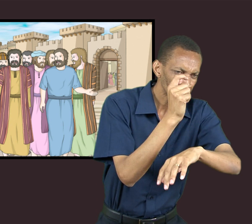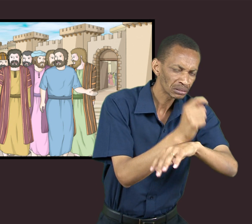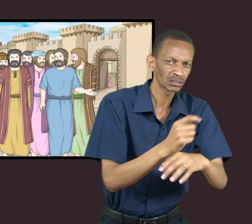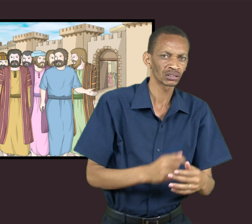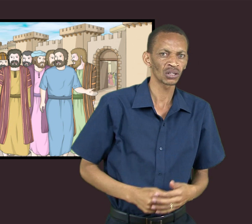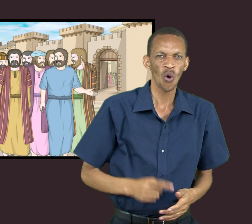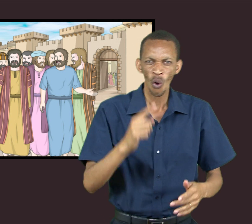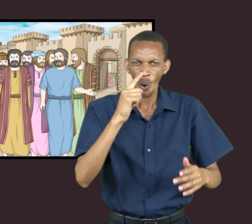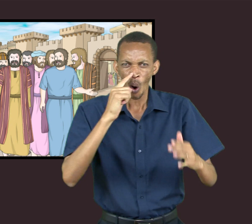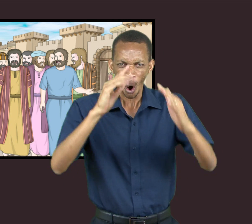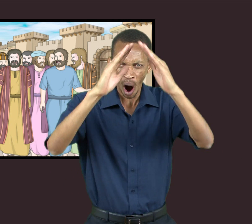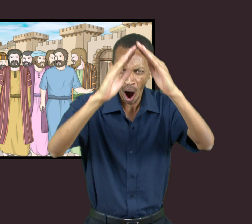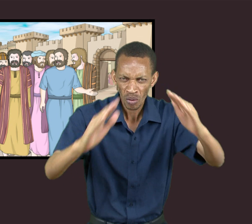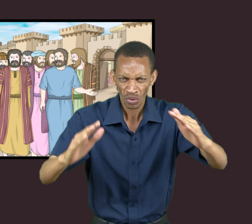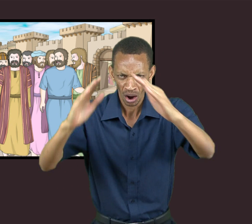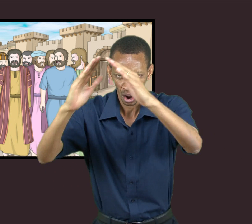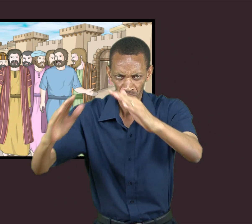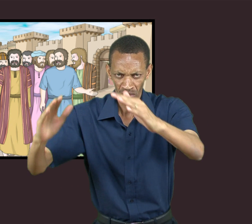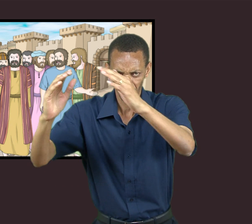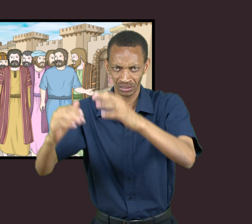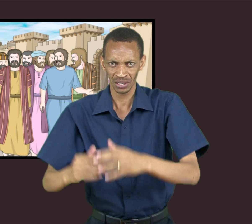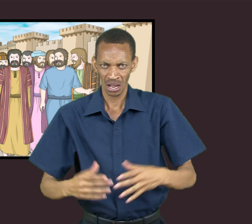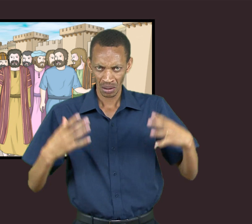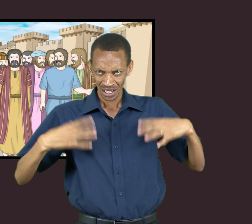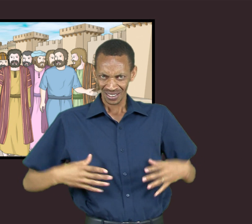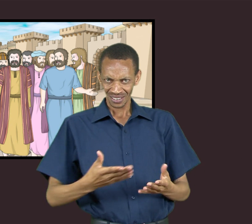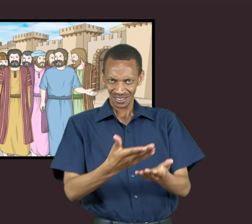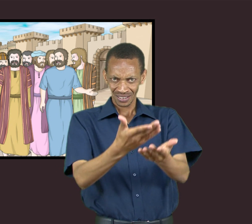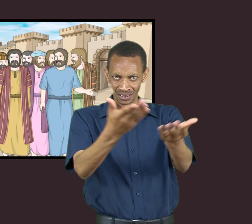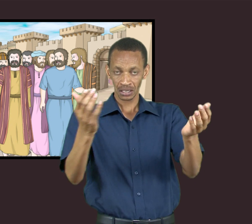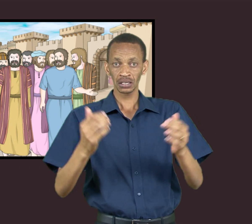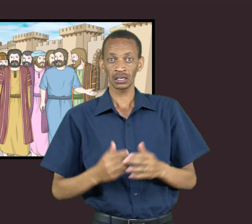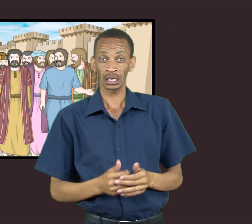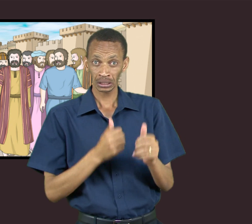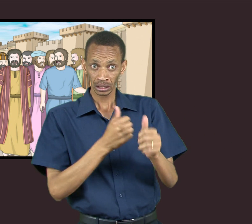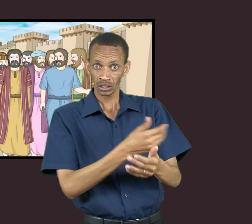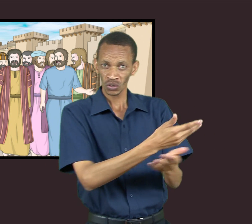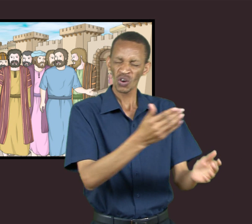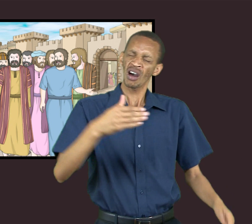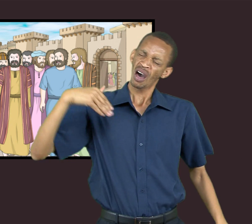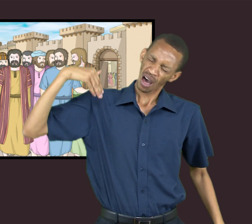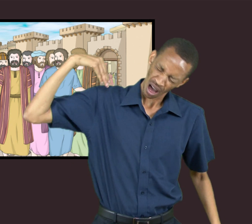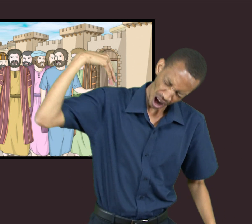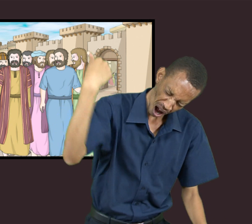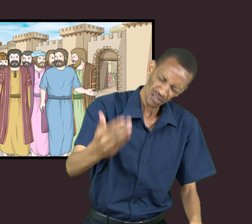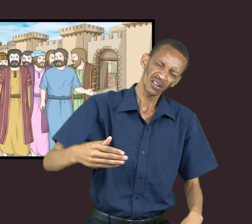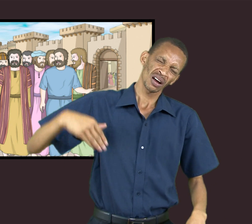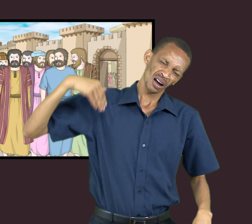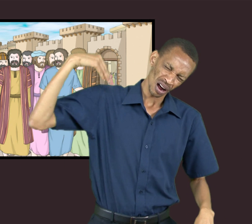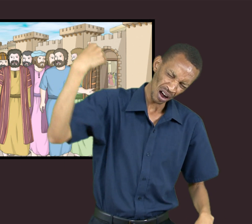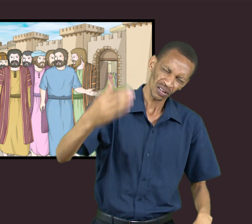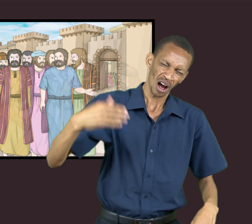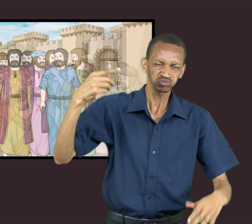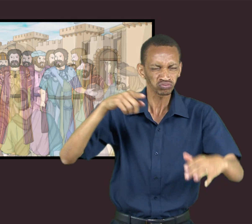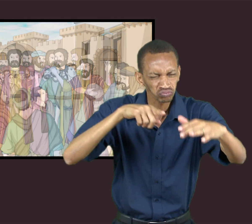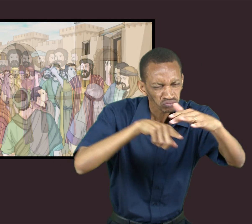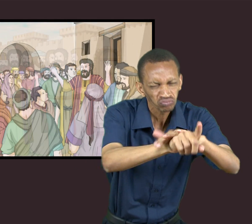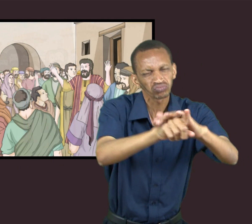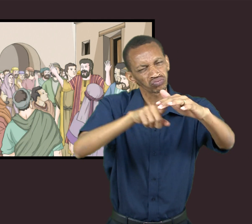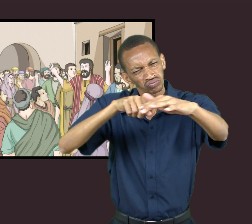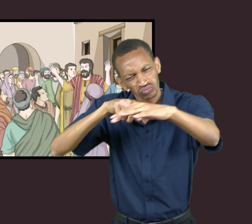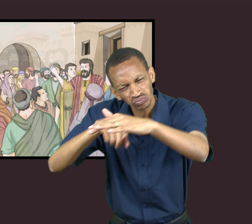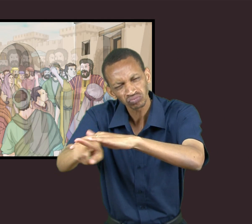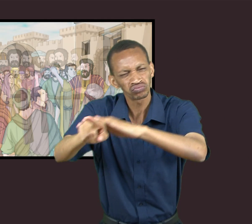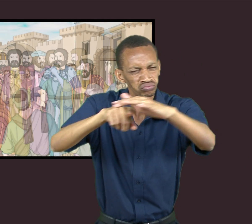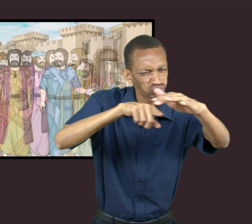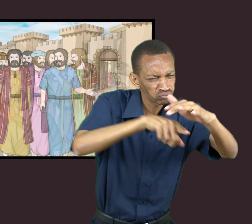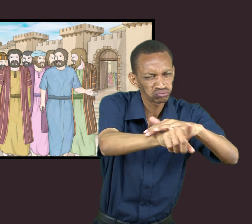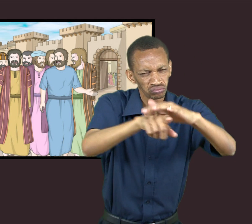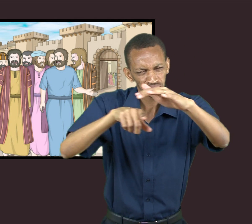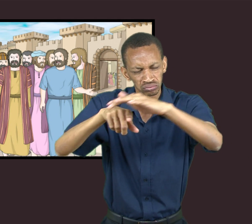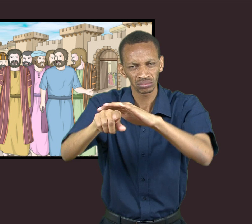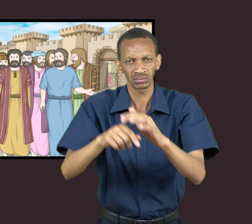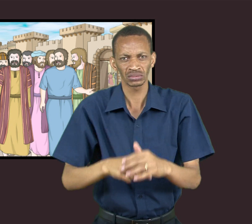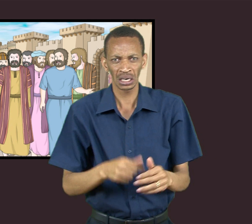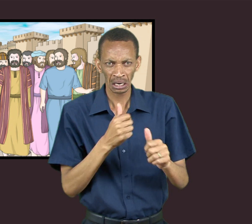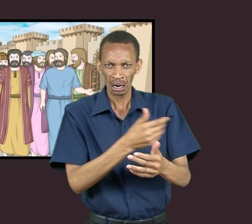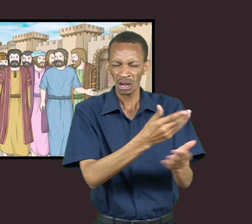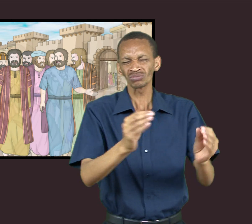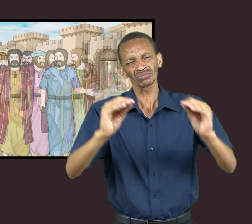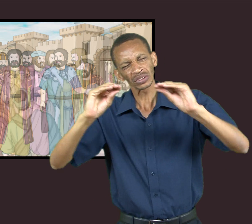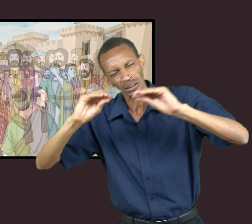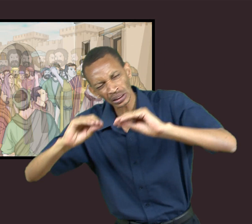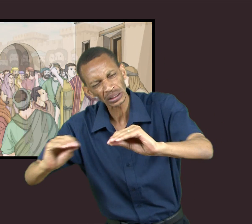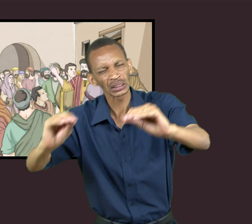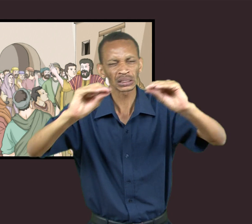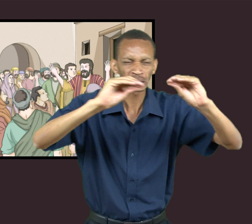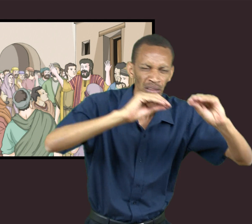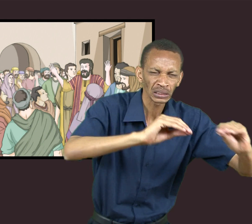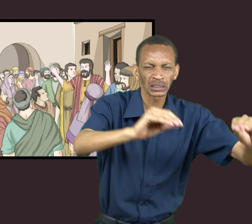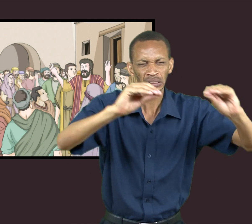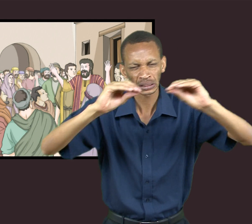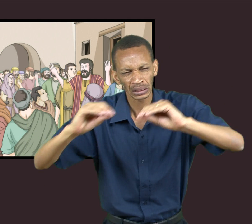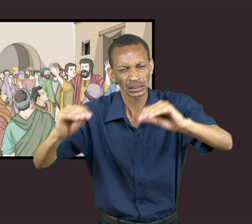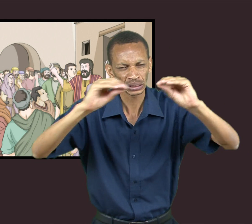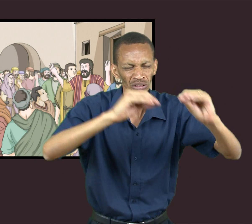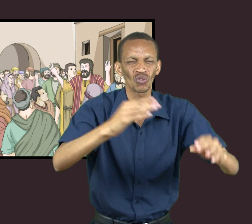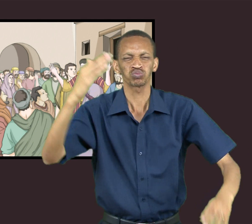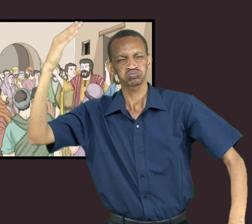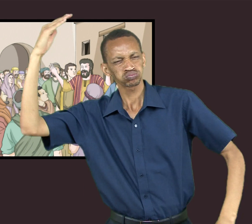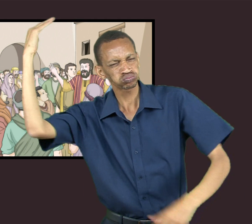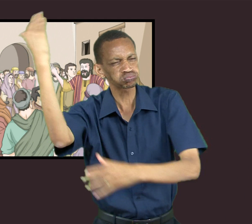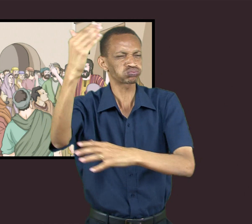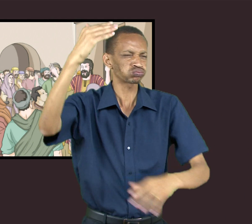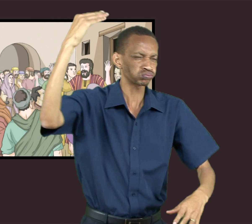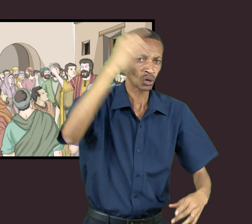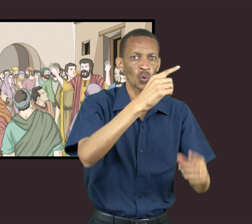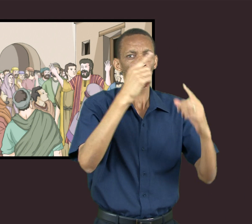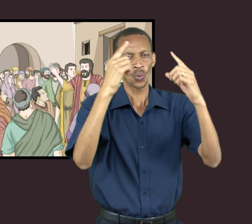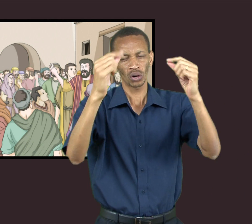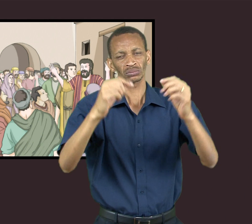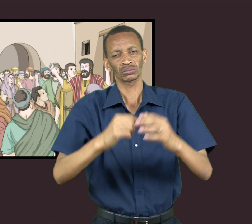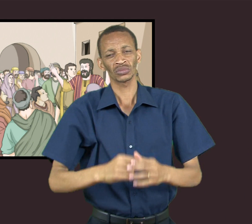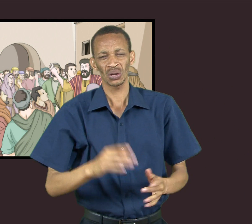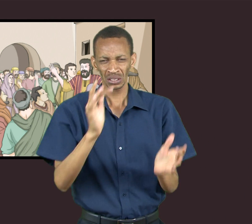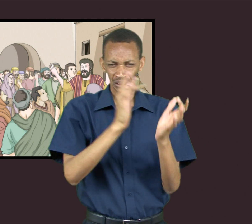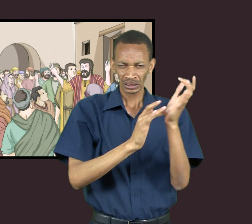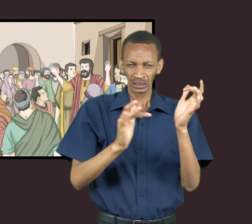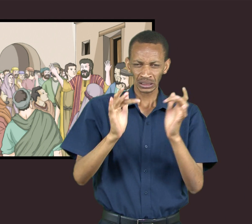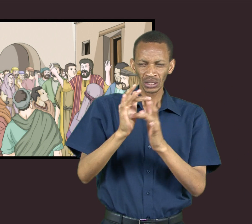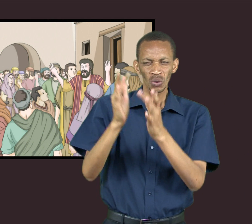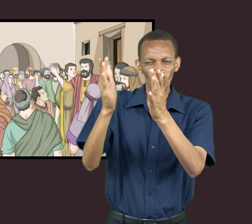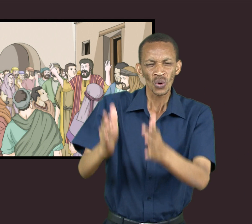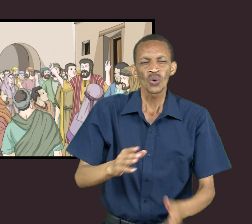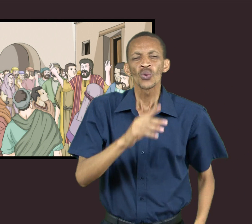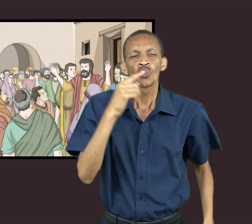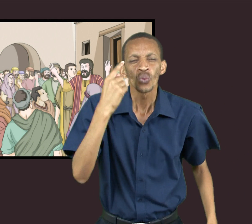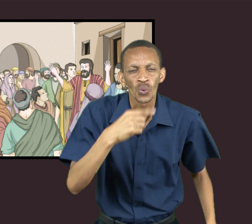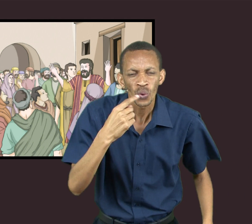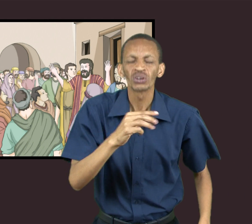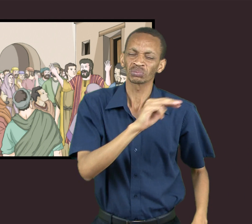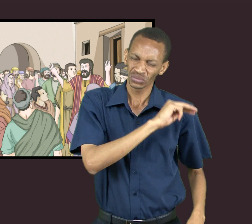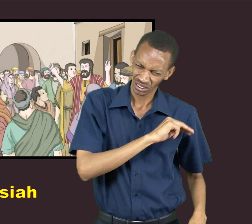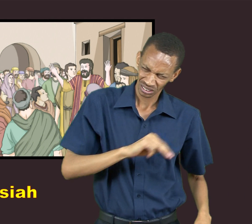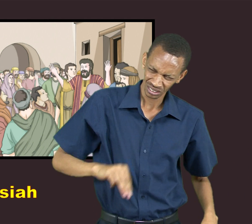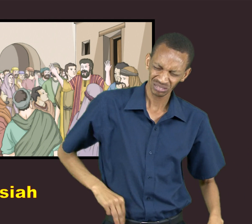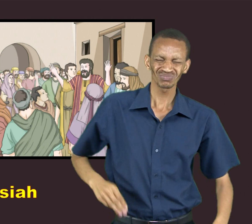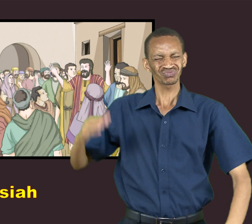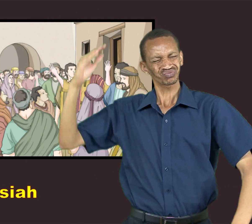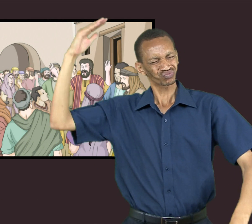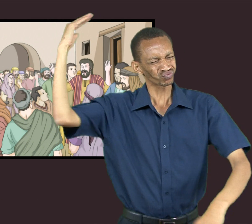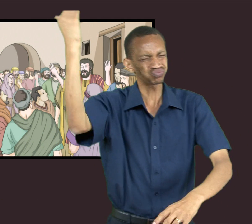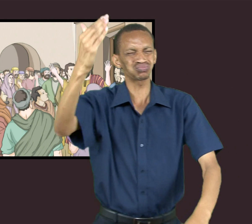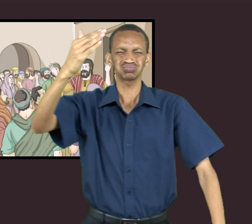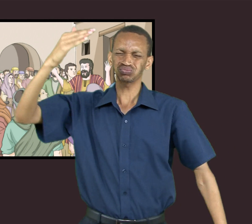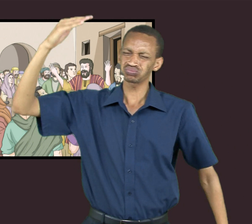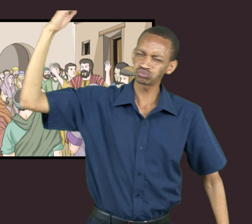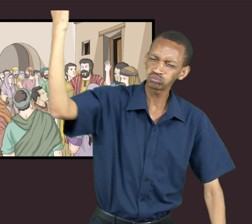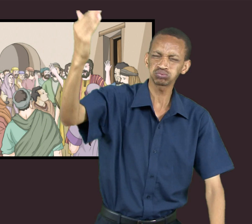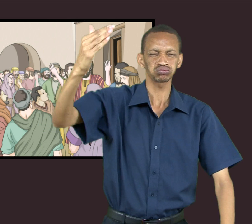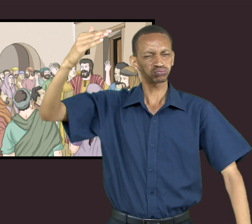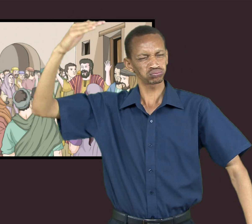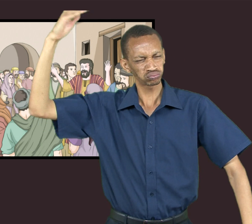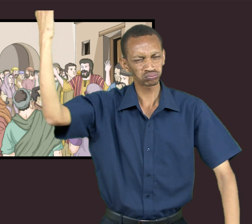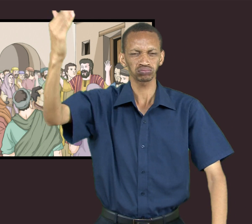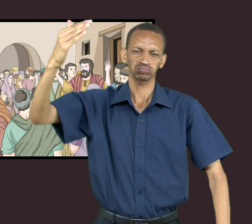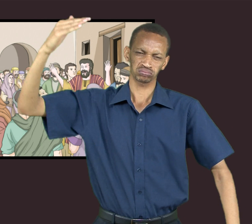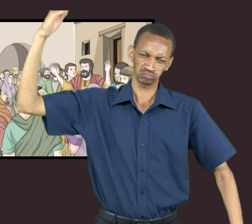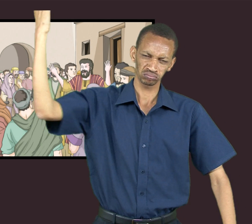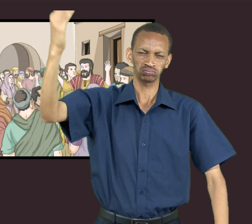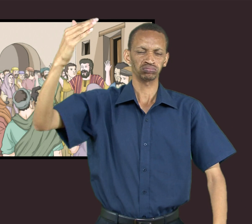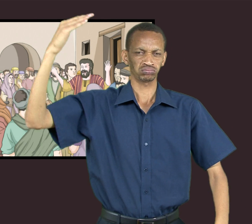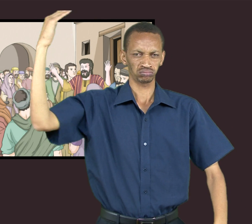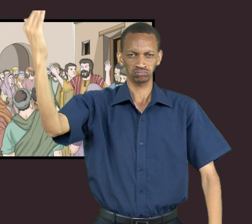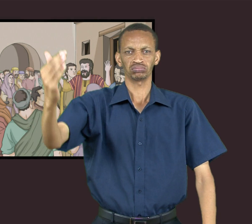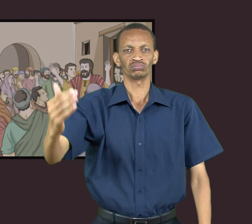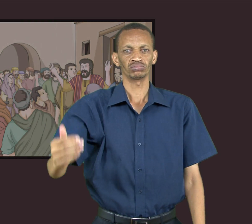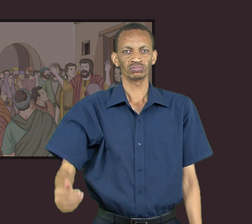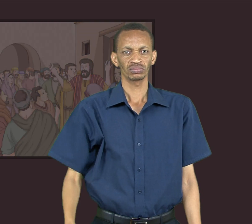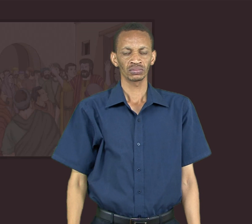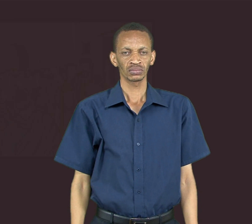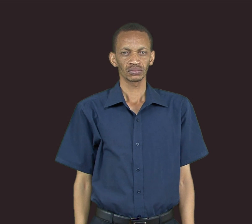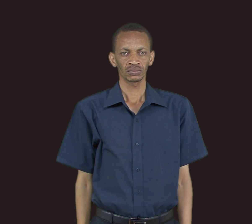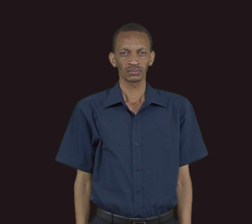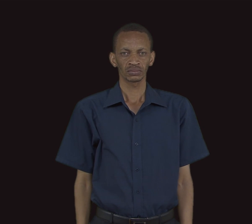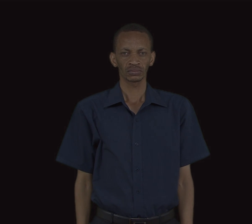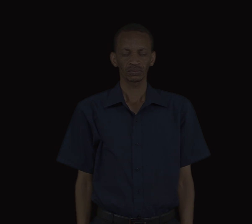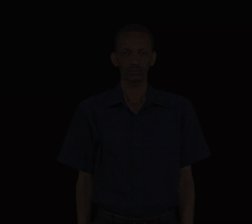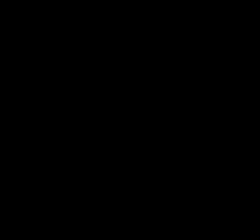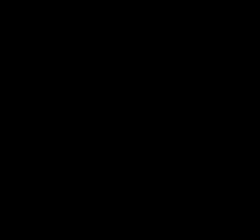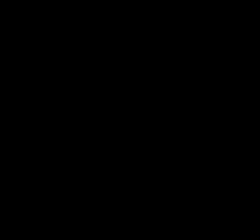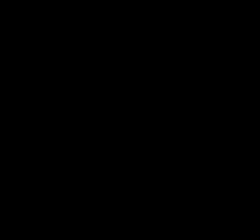Every day, in the temple courts and from house to house, they did not stop teaching and proclaiming the good news that Jesus is the Christ.